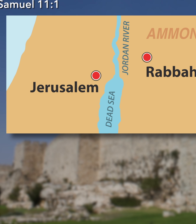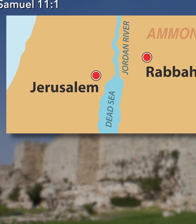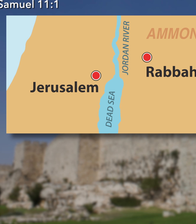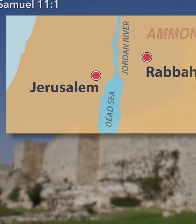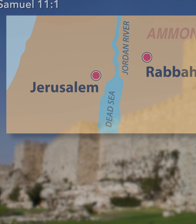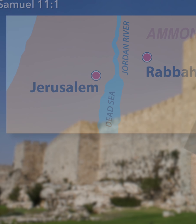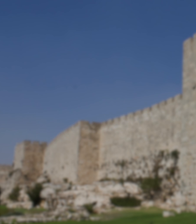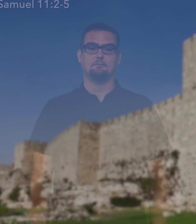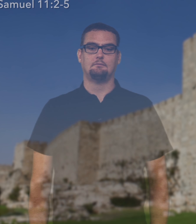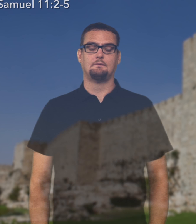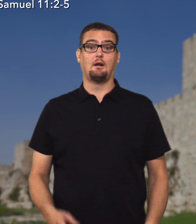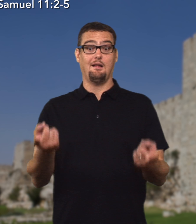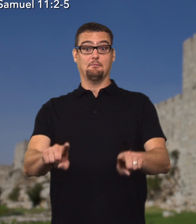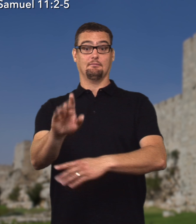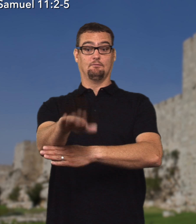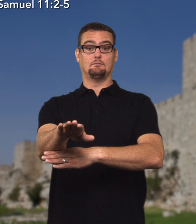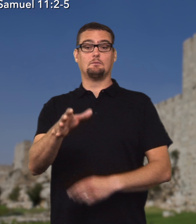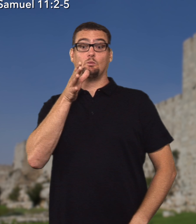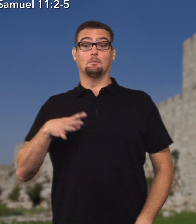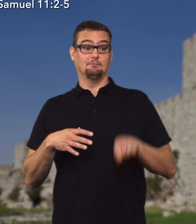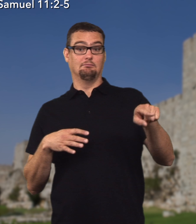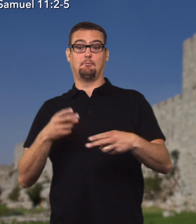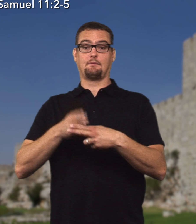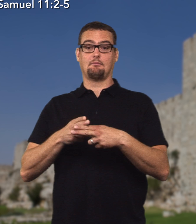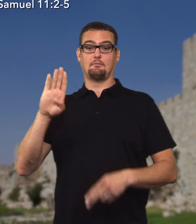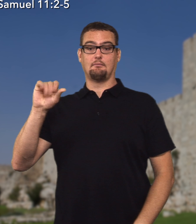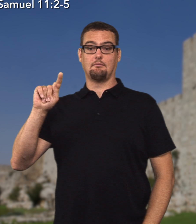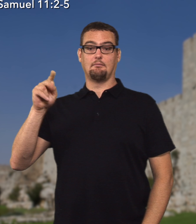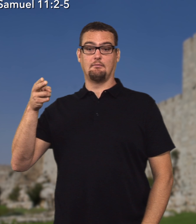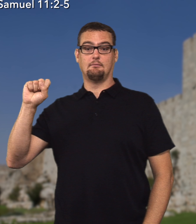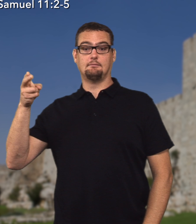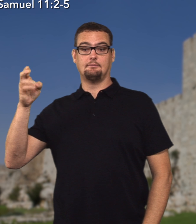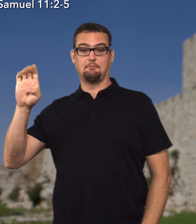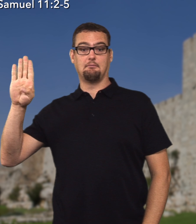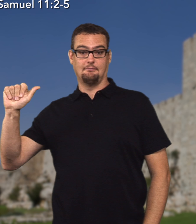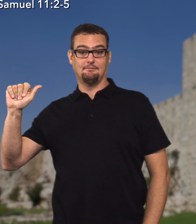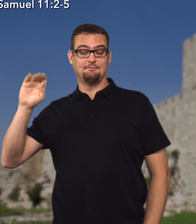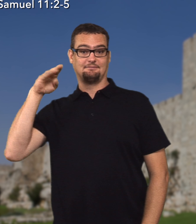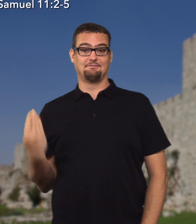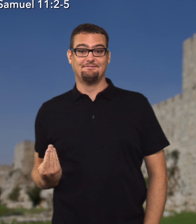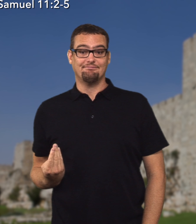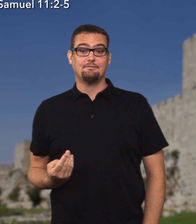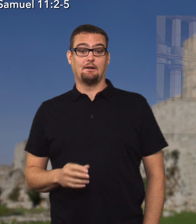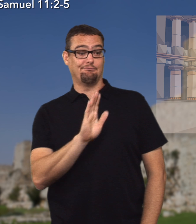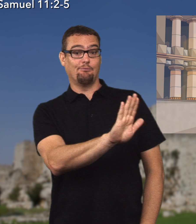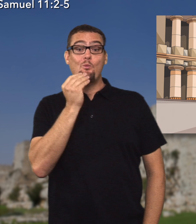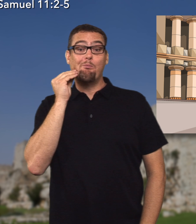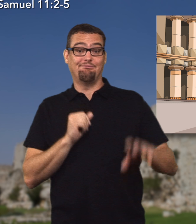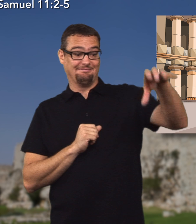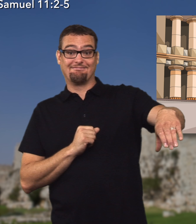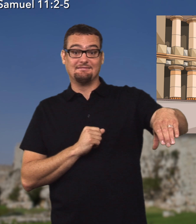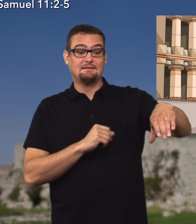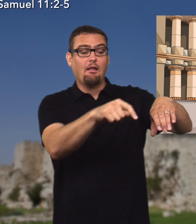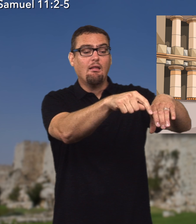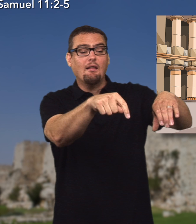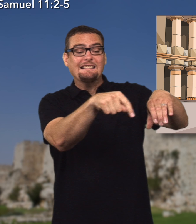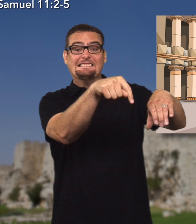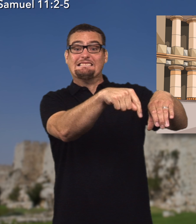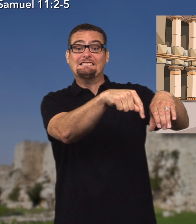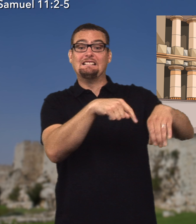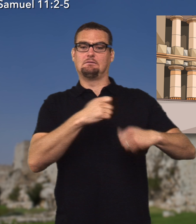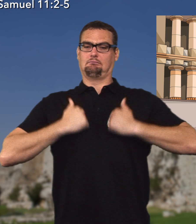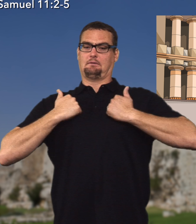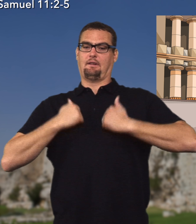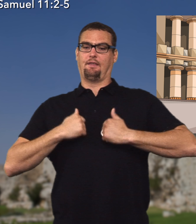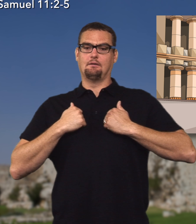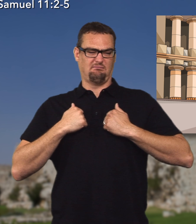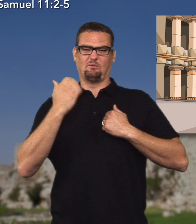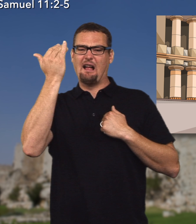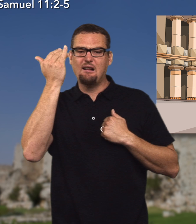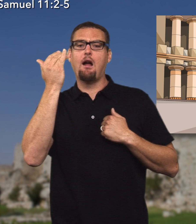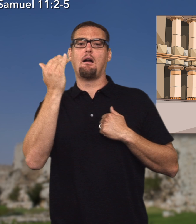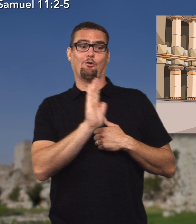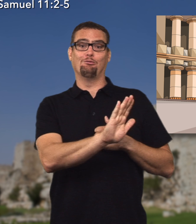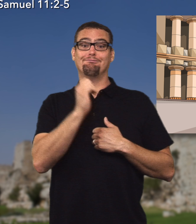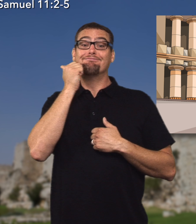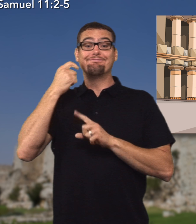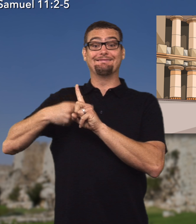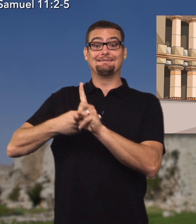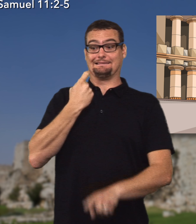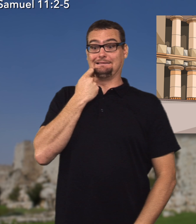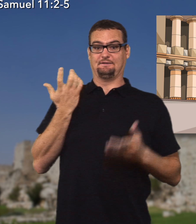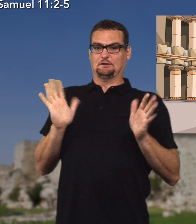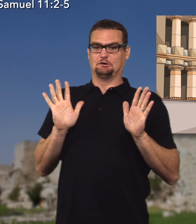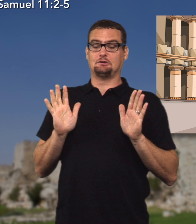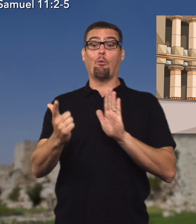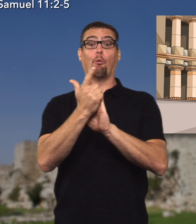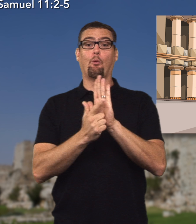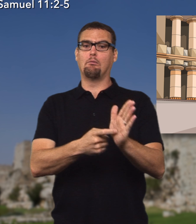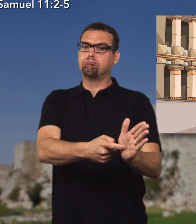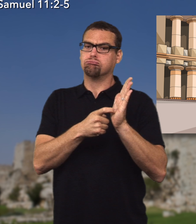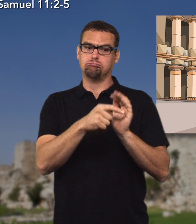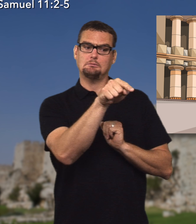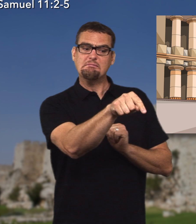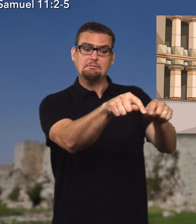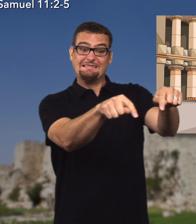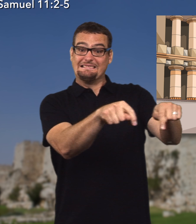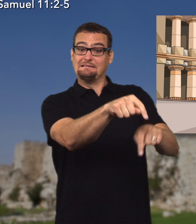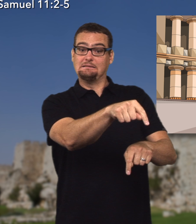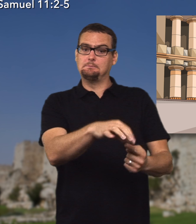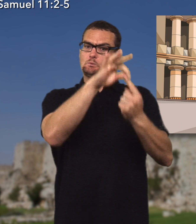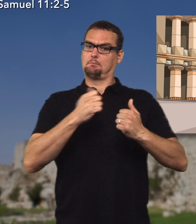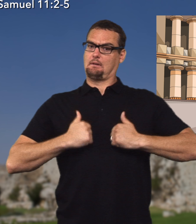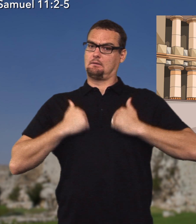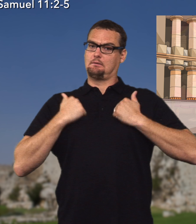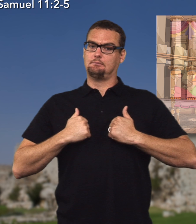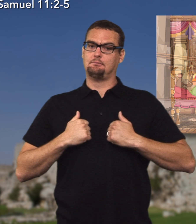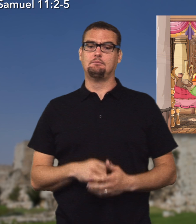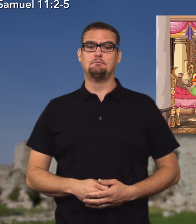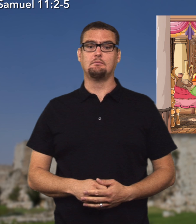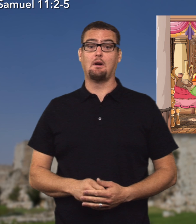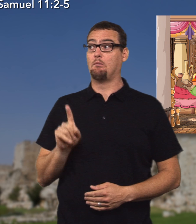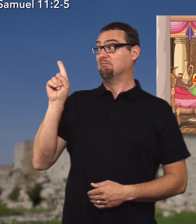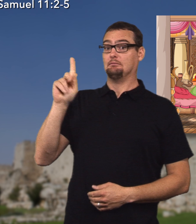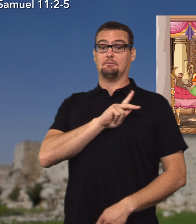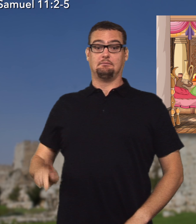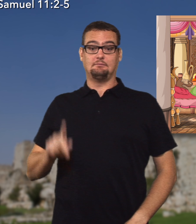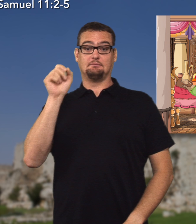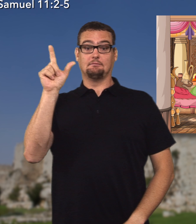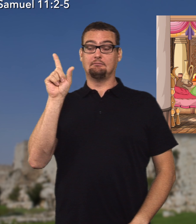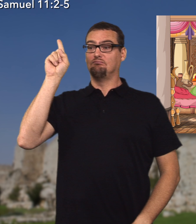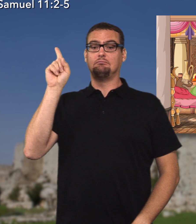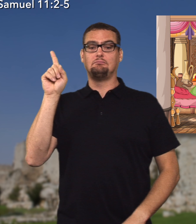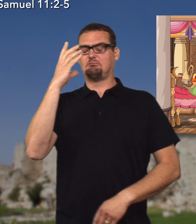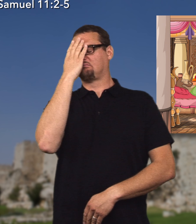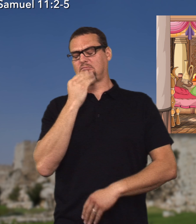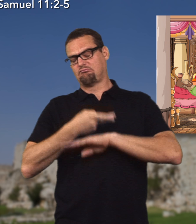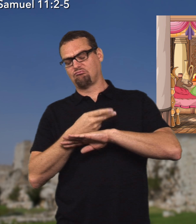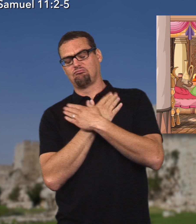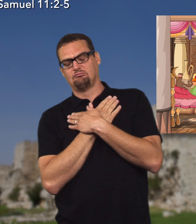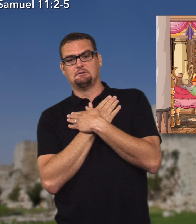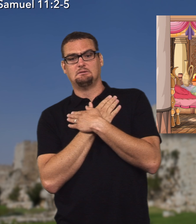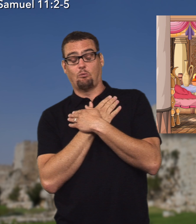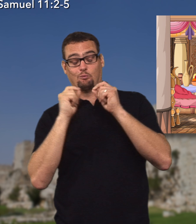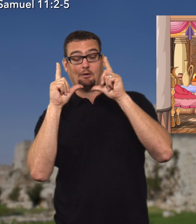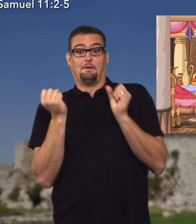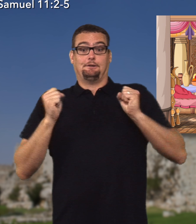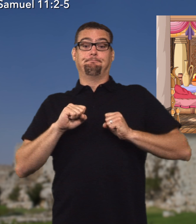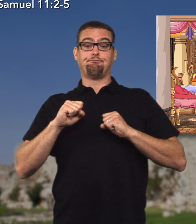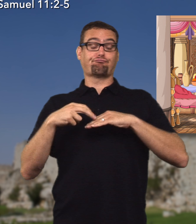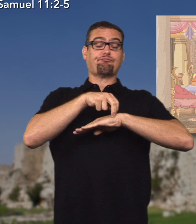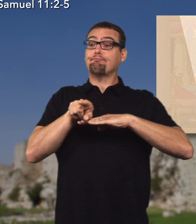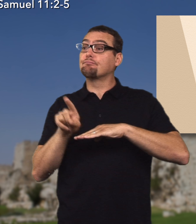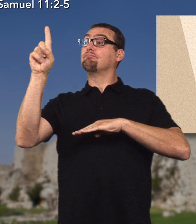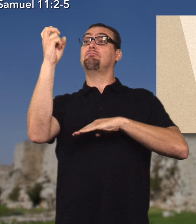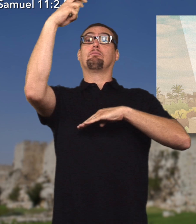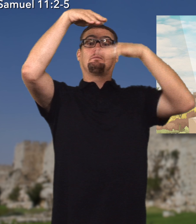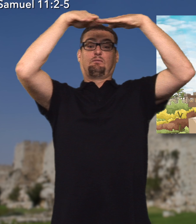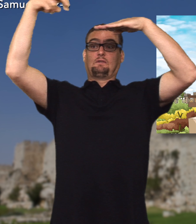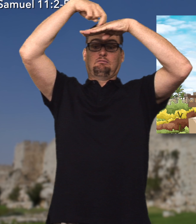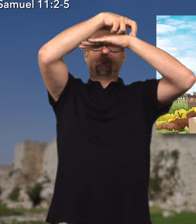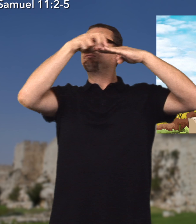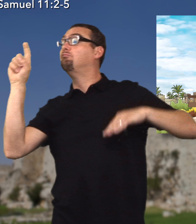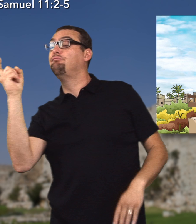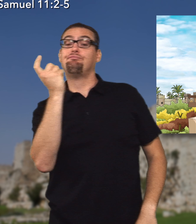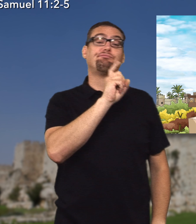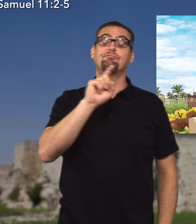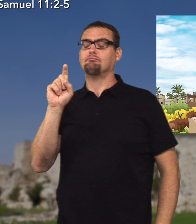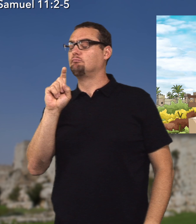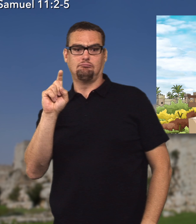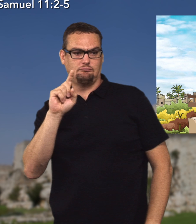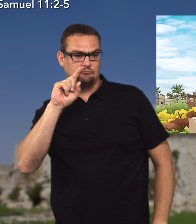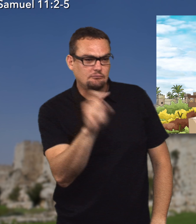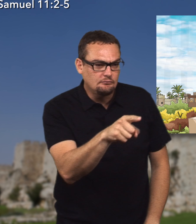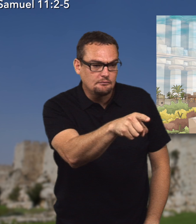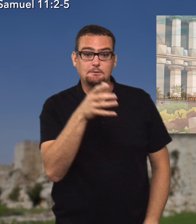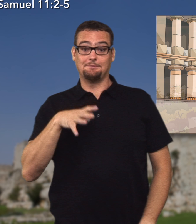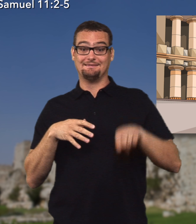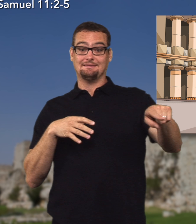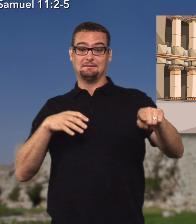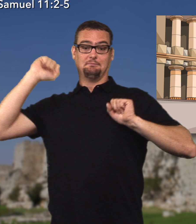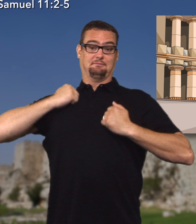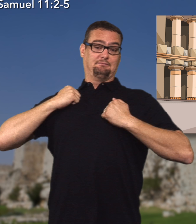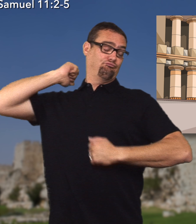One evening David got up from his bed and strolled around on the roof of the palace.